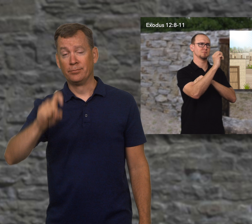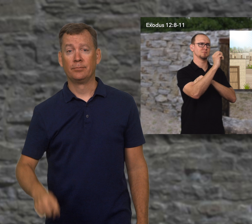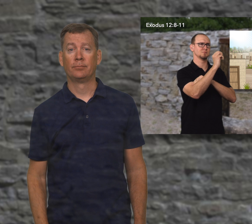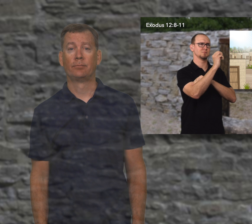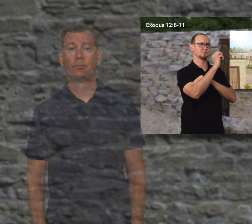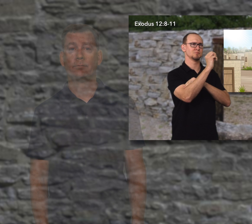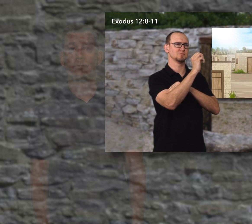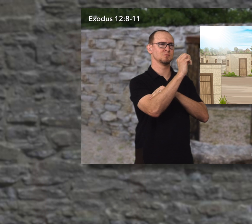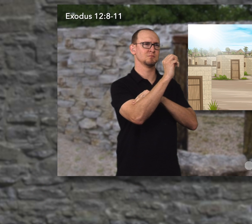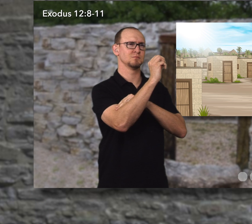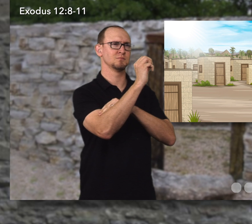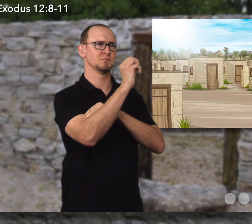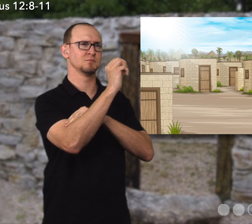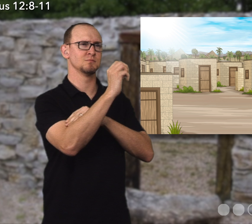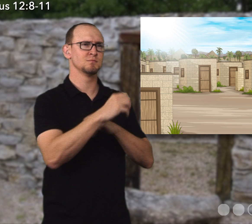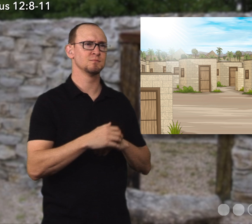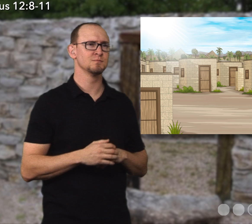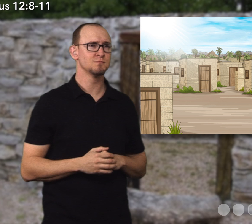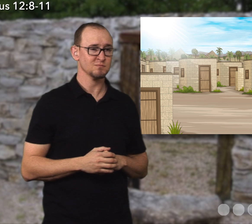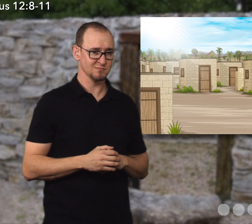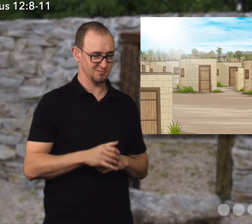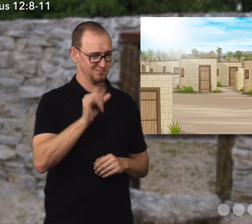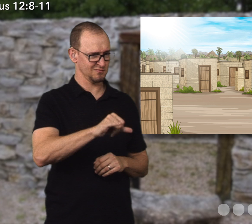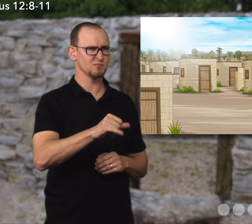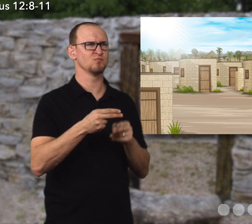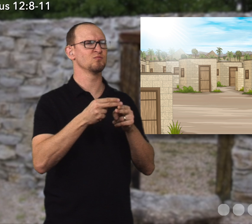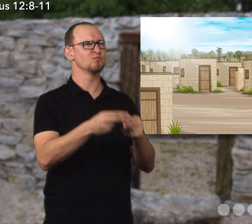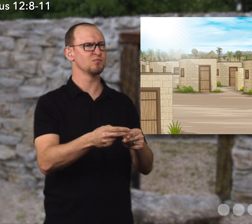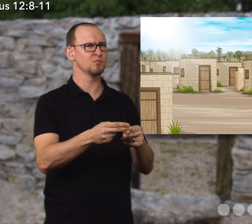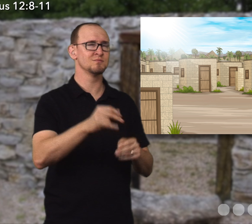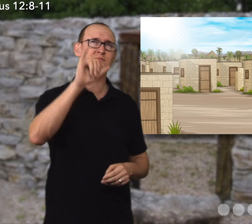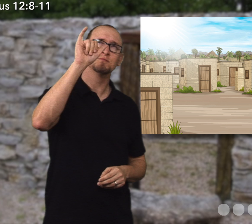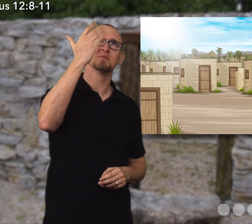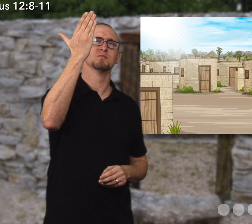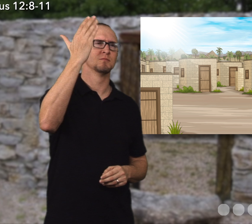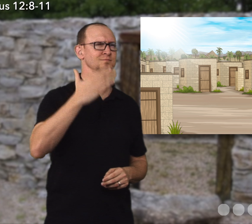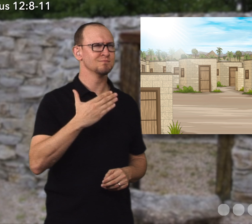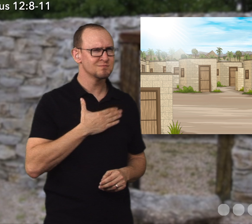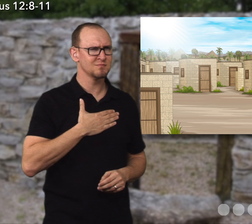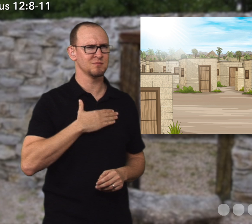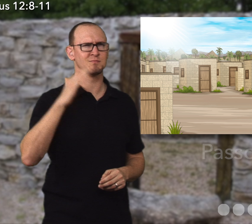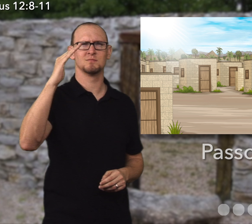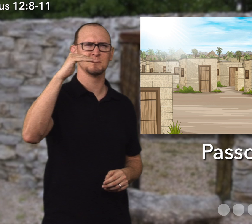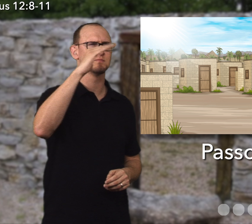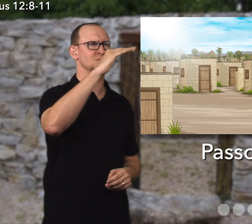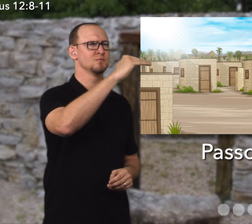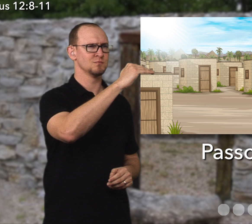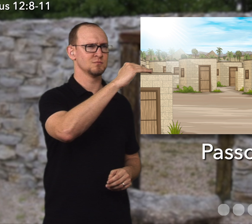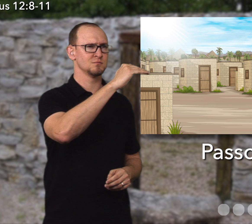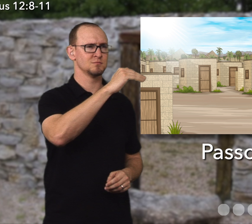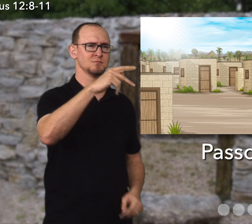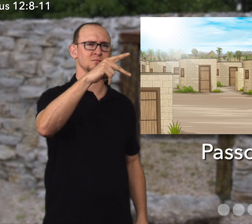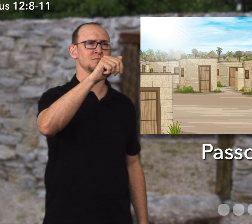You are to eat in haste;